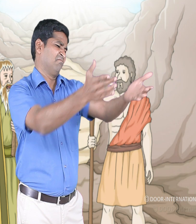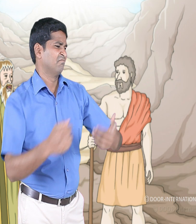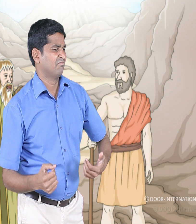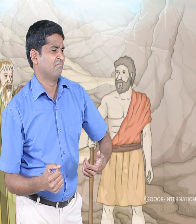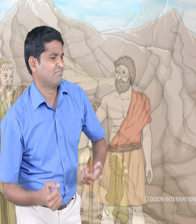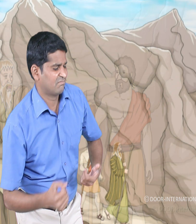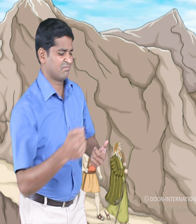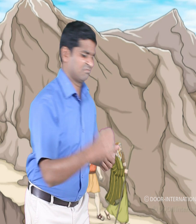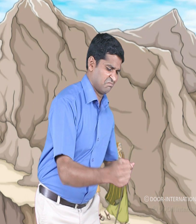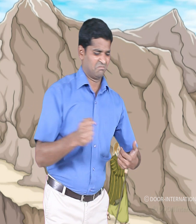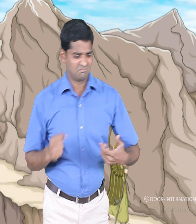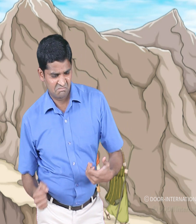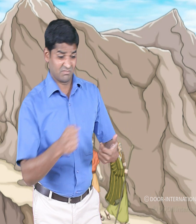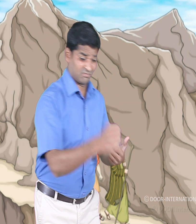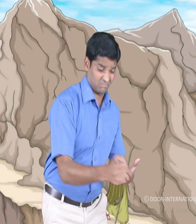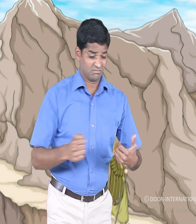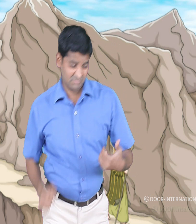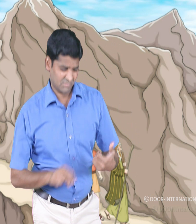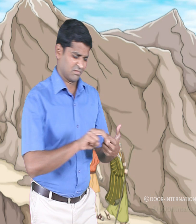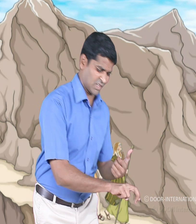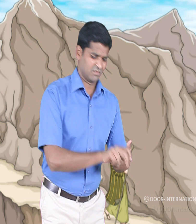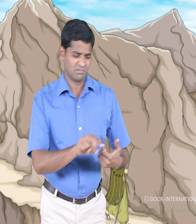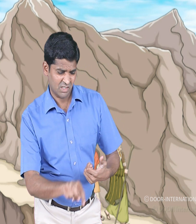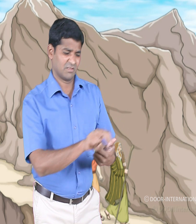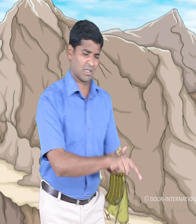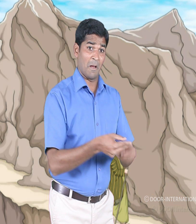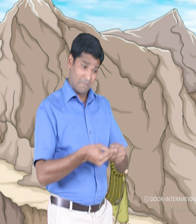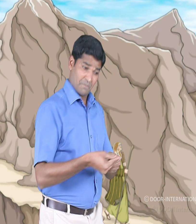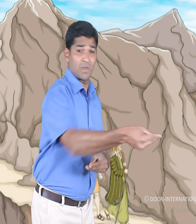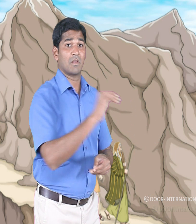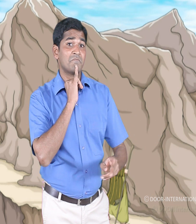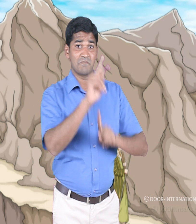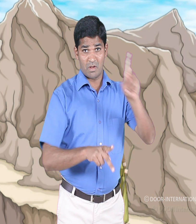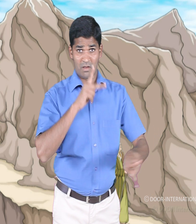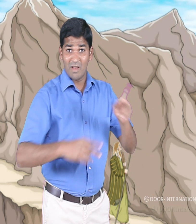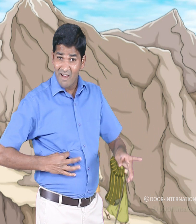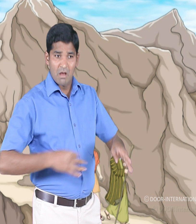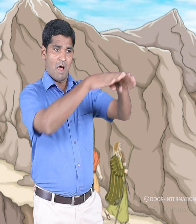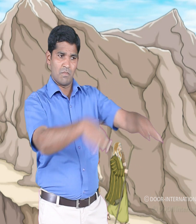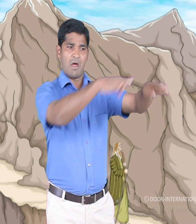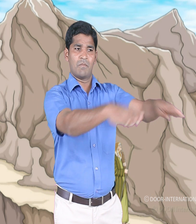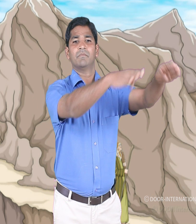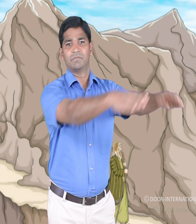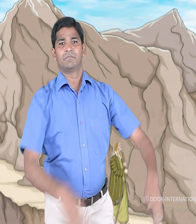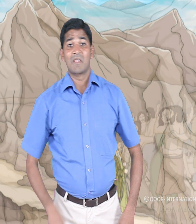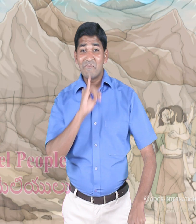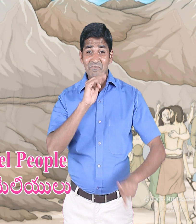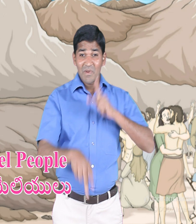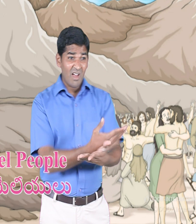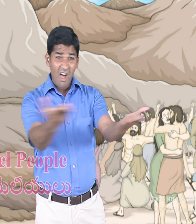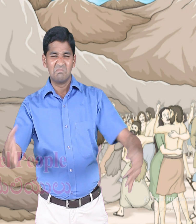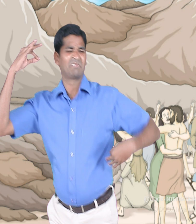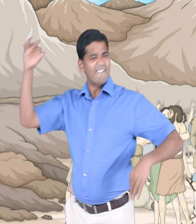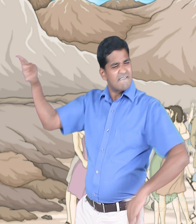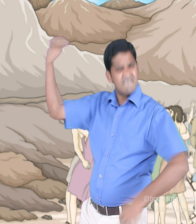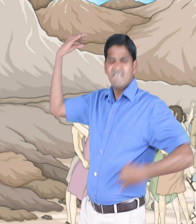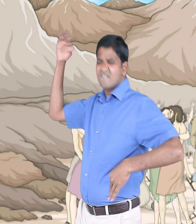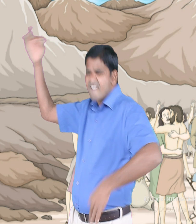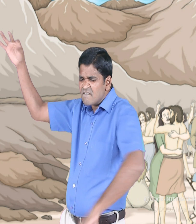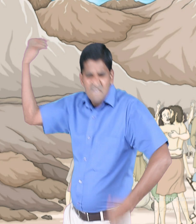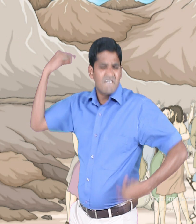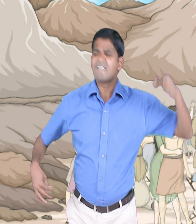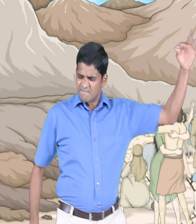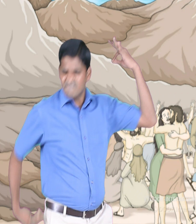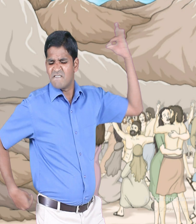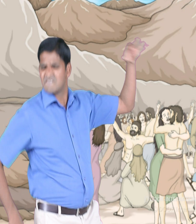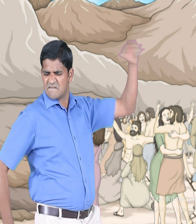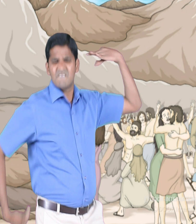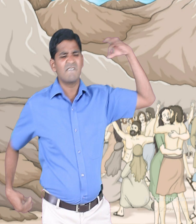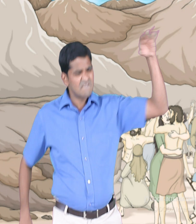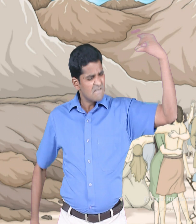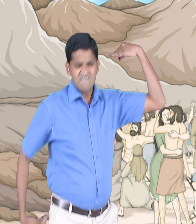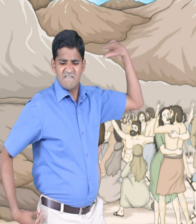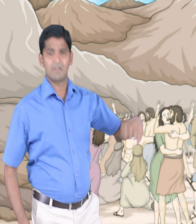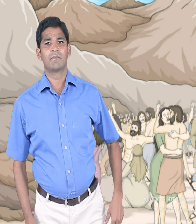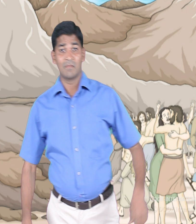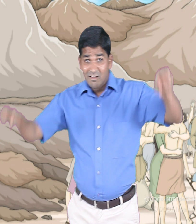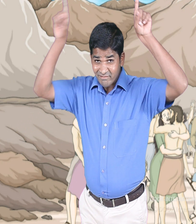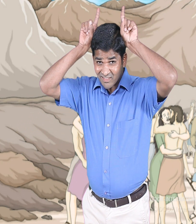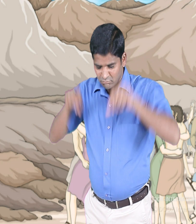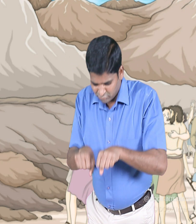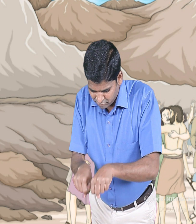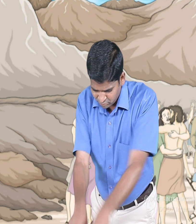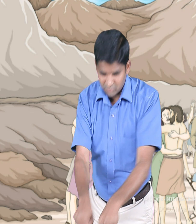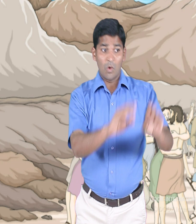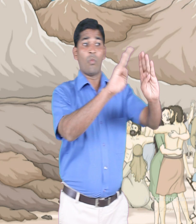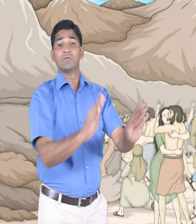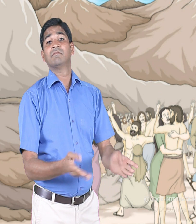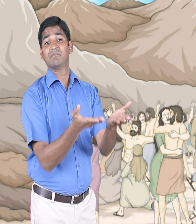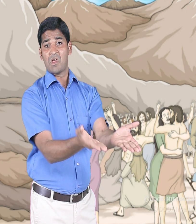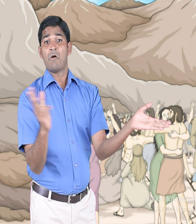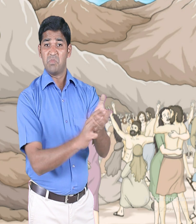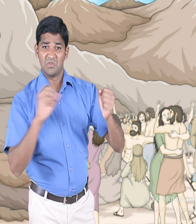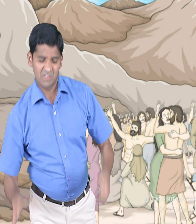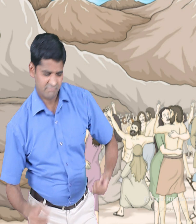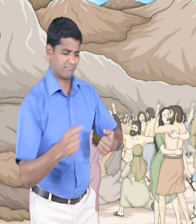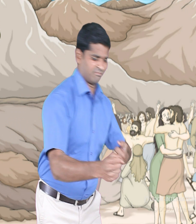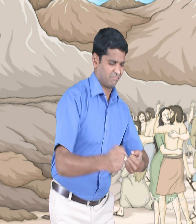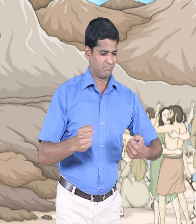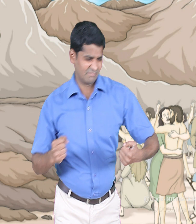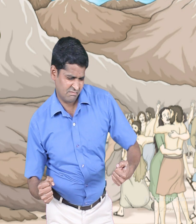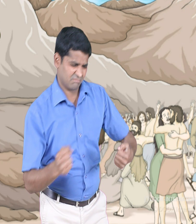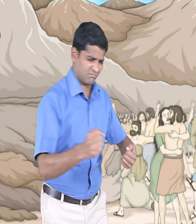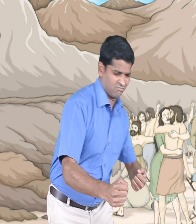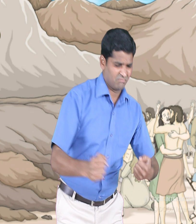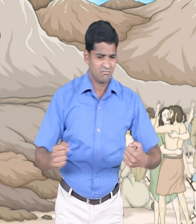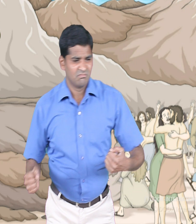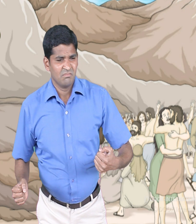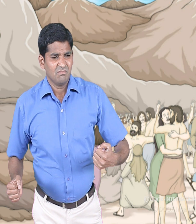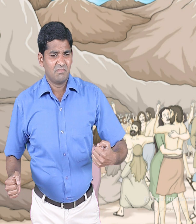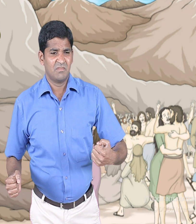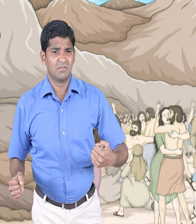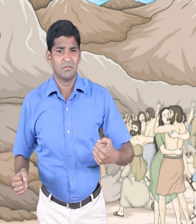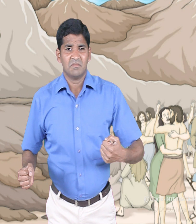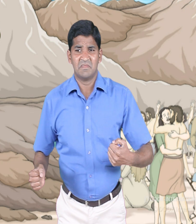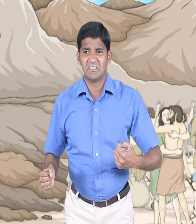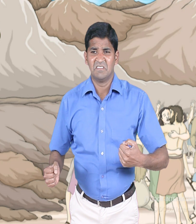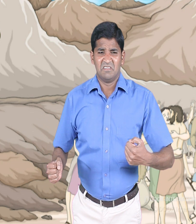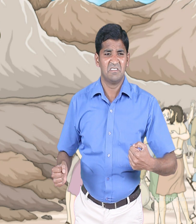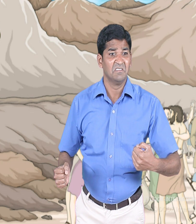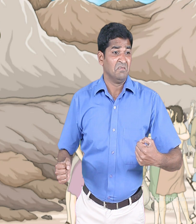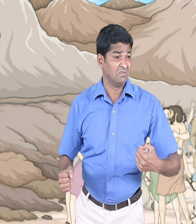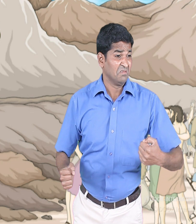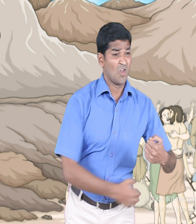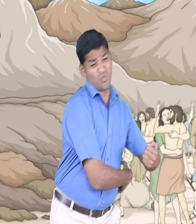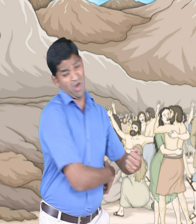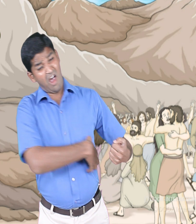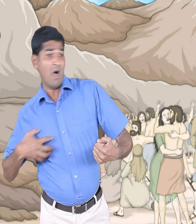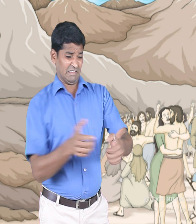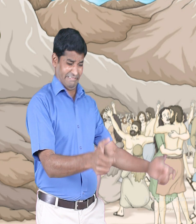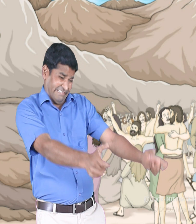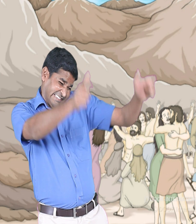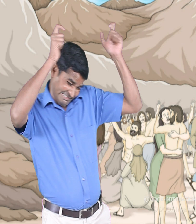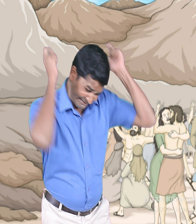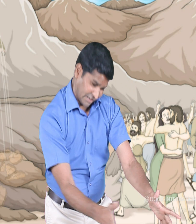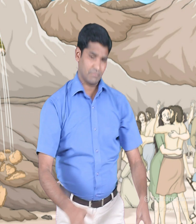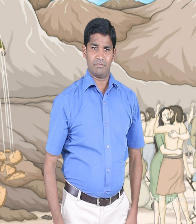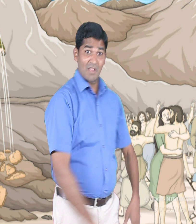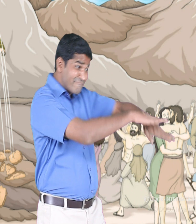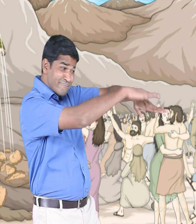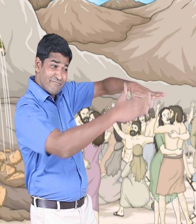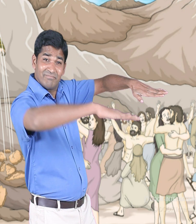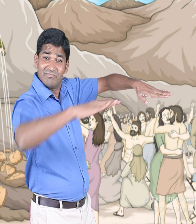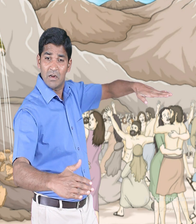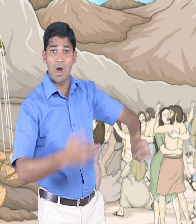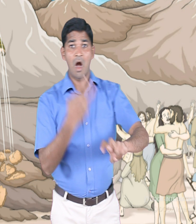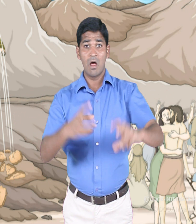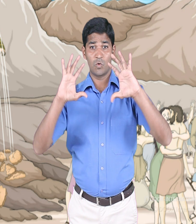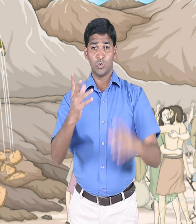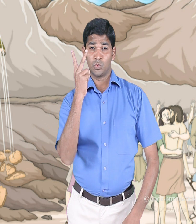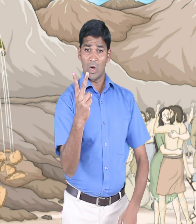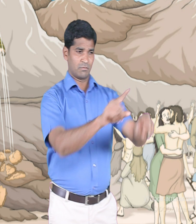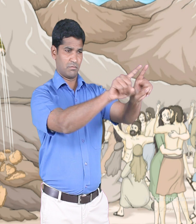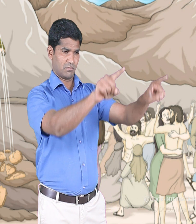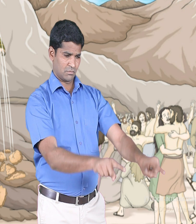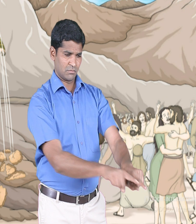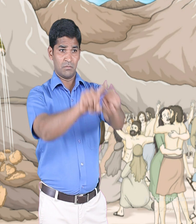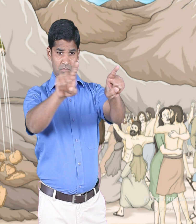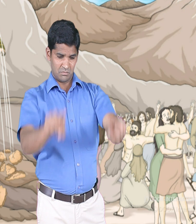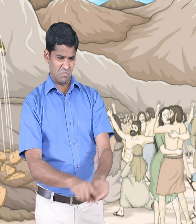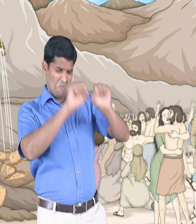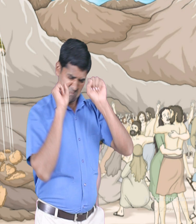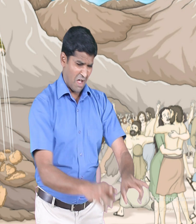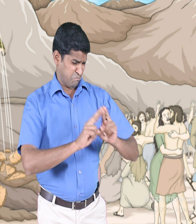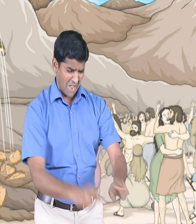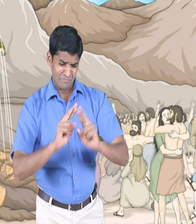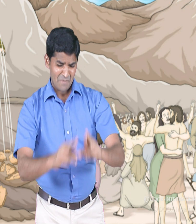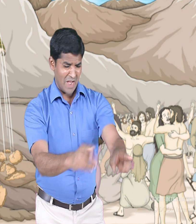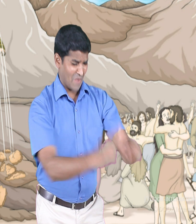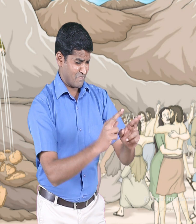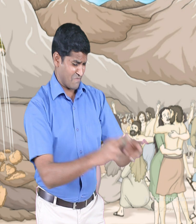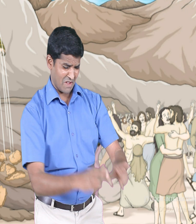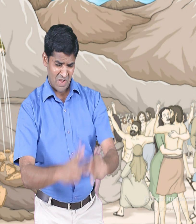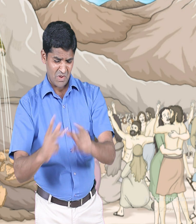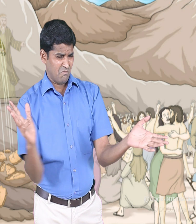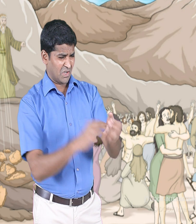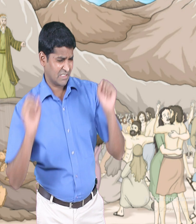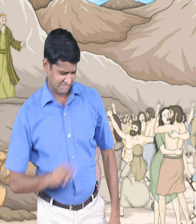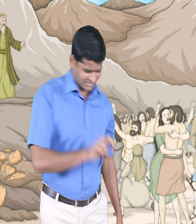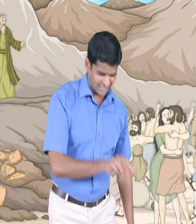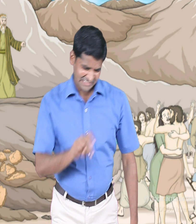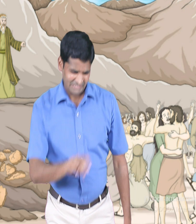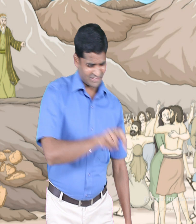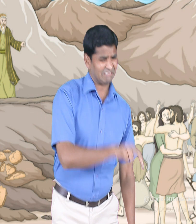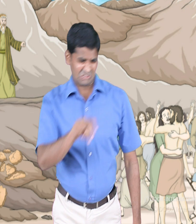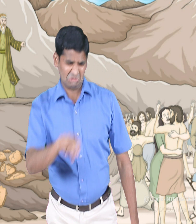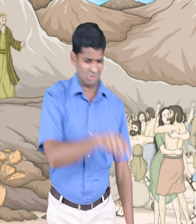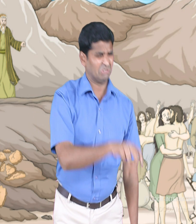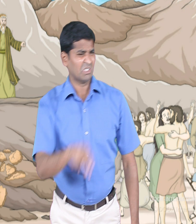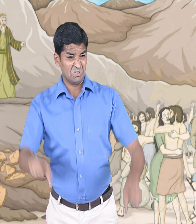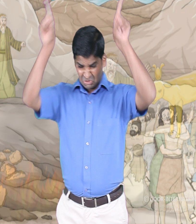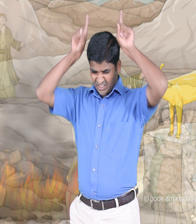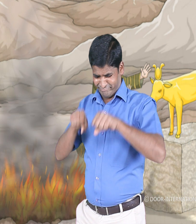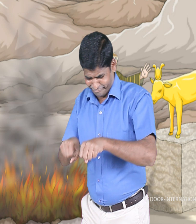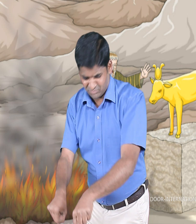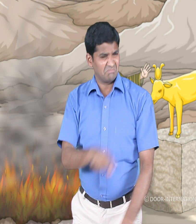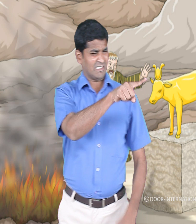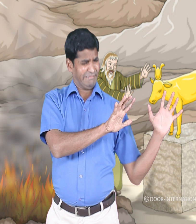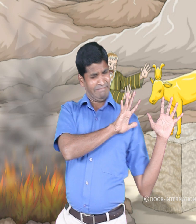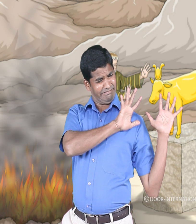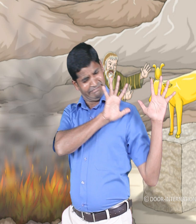As Moses approached the camp and saw the calf and the dancing, he burned with anger and threw the tablets out of his hands, shattering them at the base of the mountain.